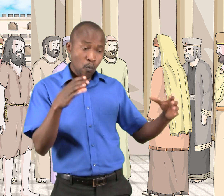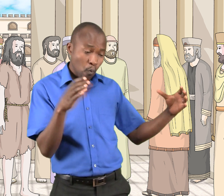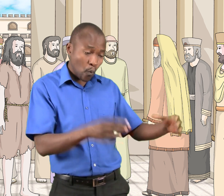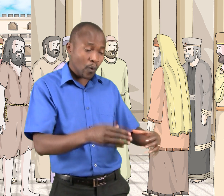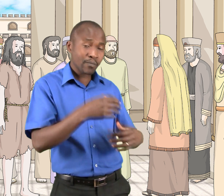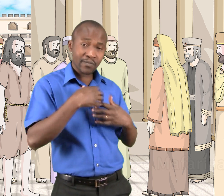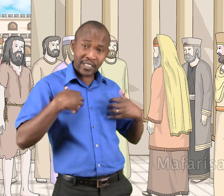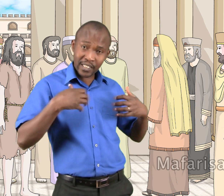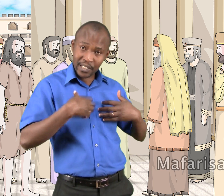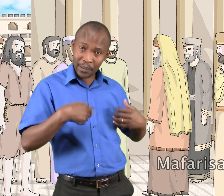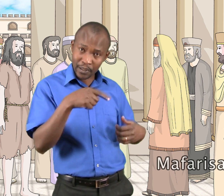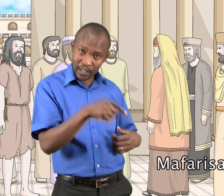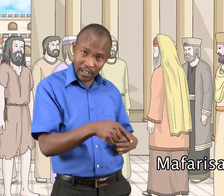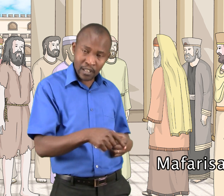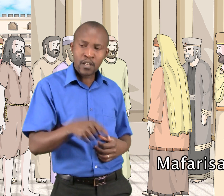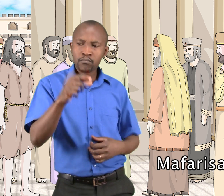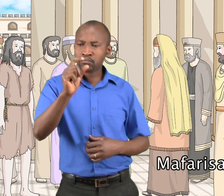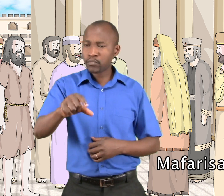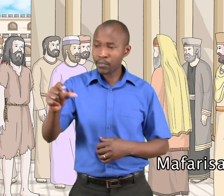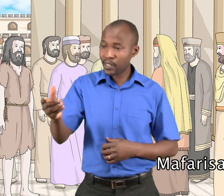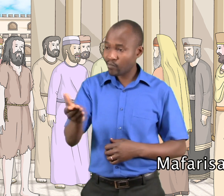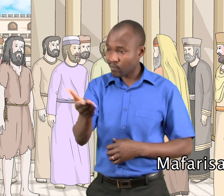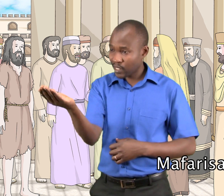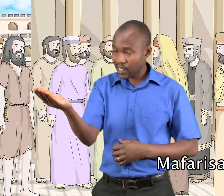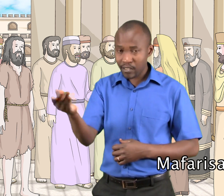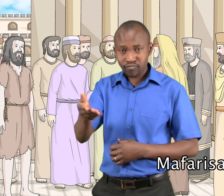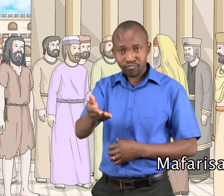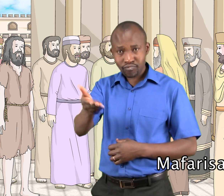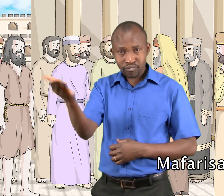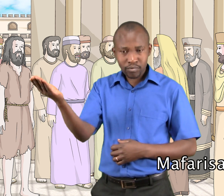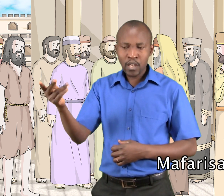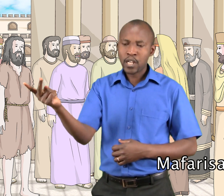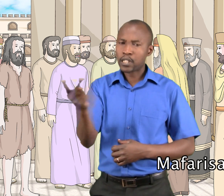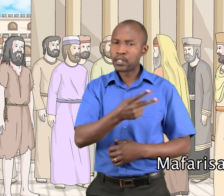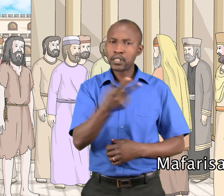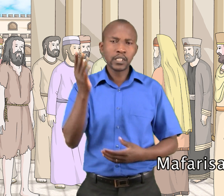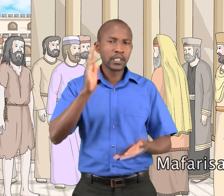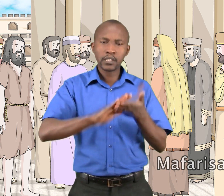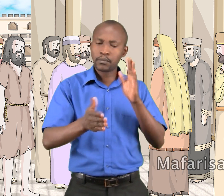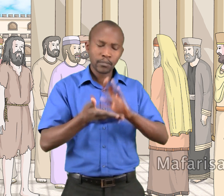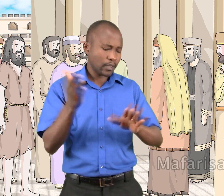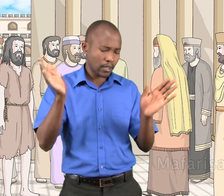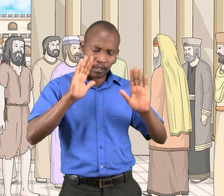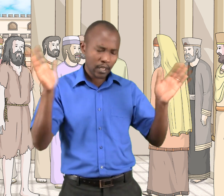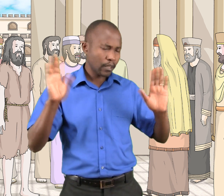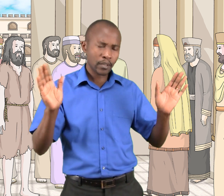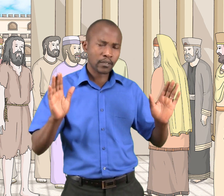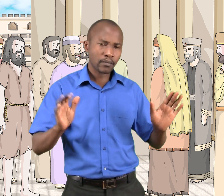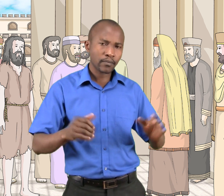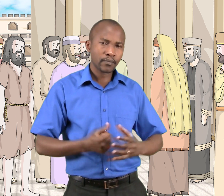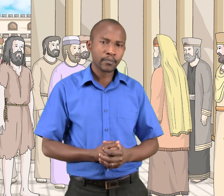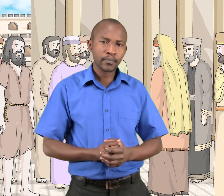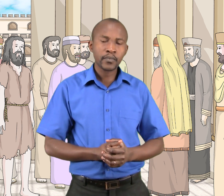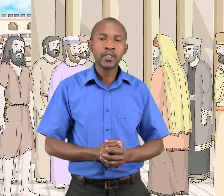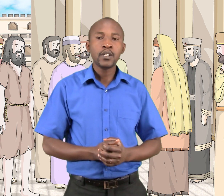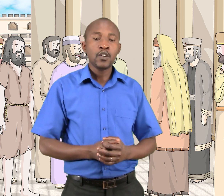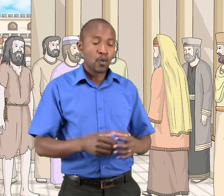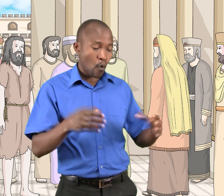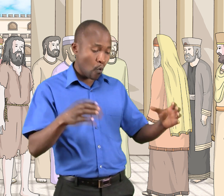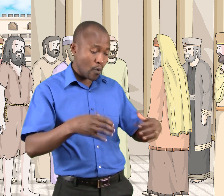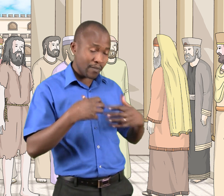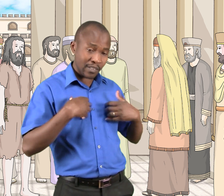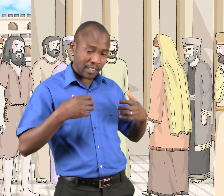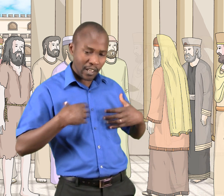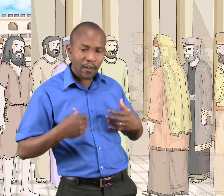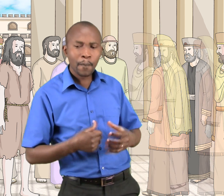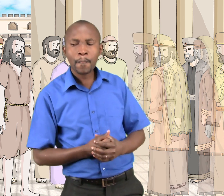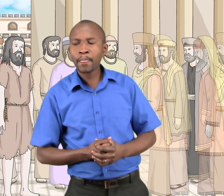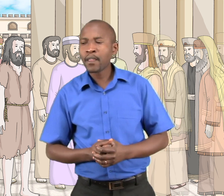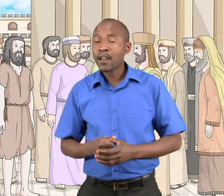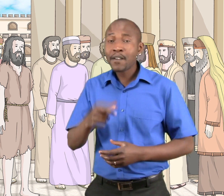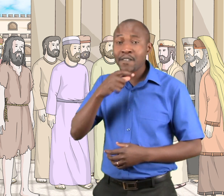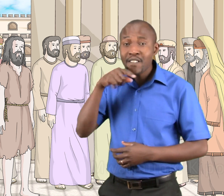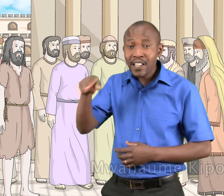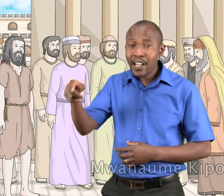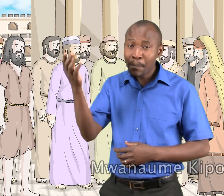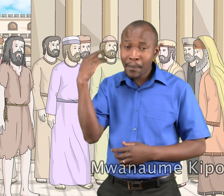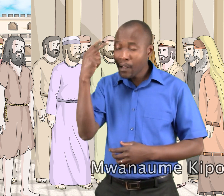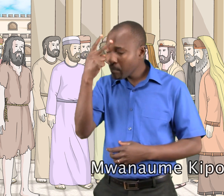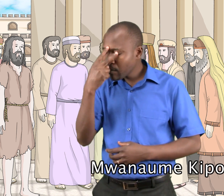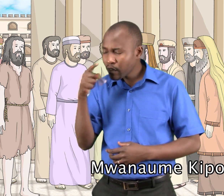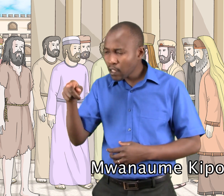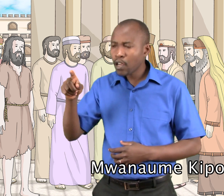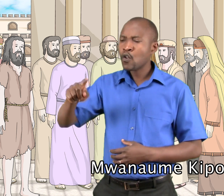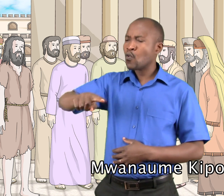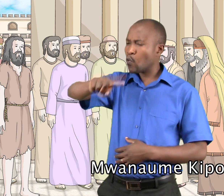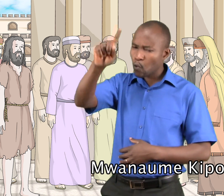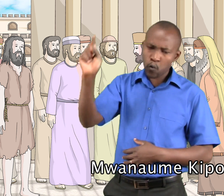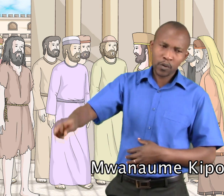And there was division among them.